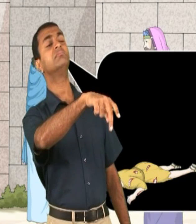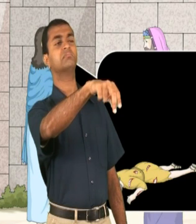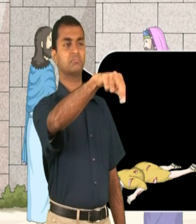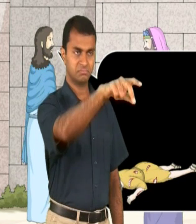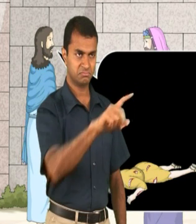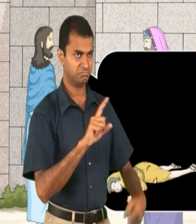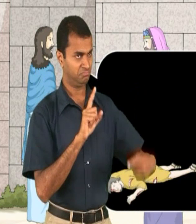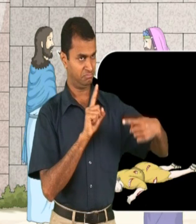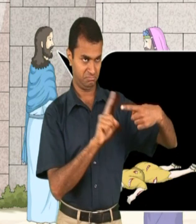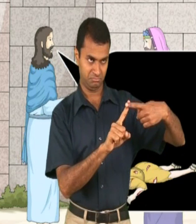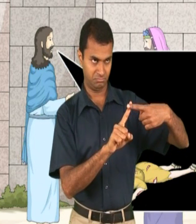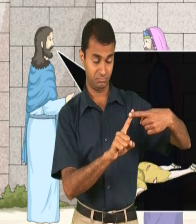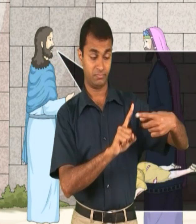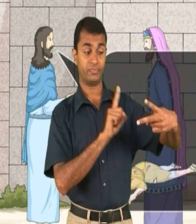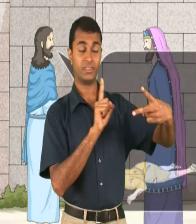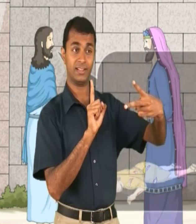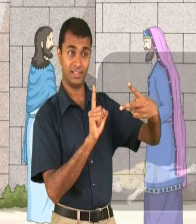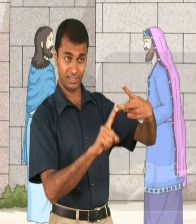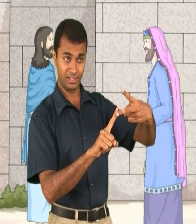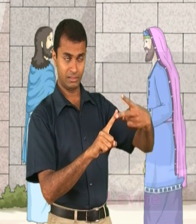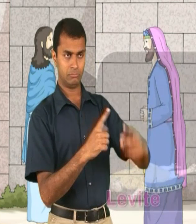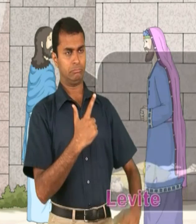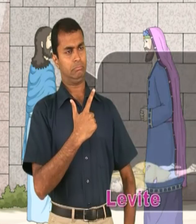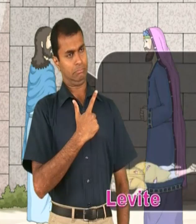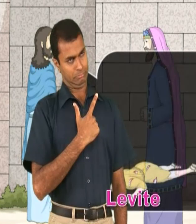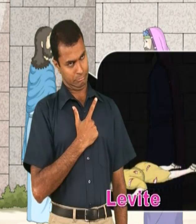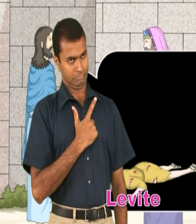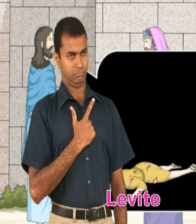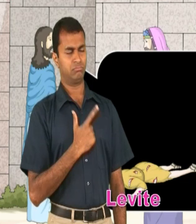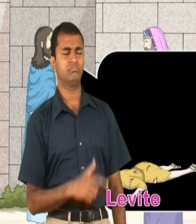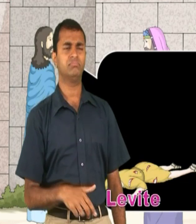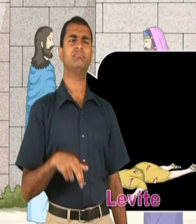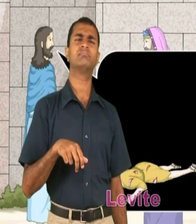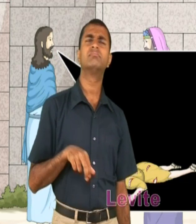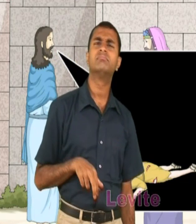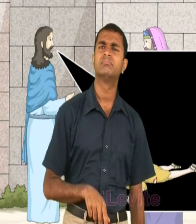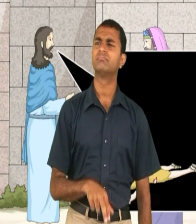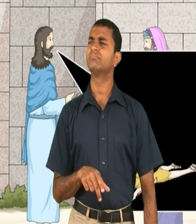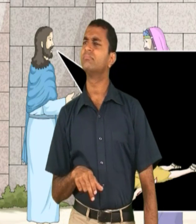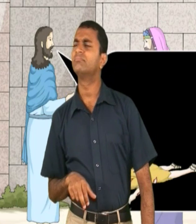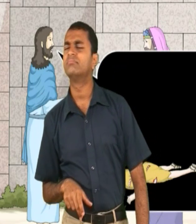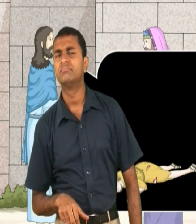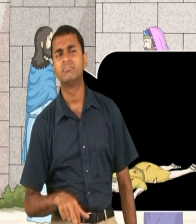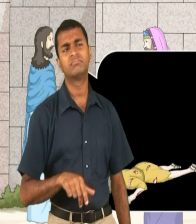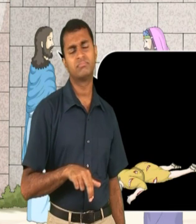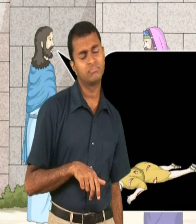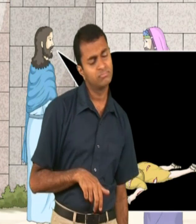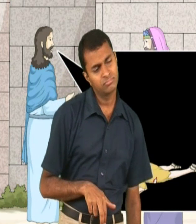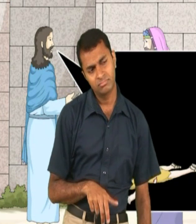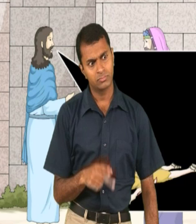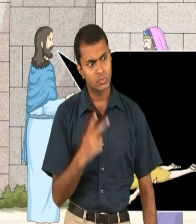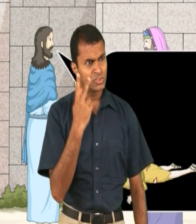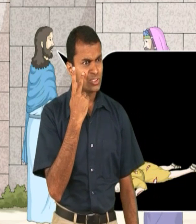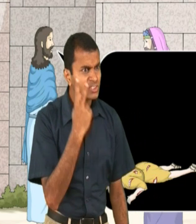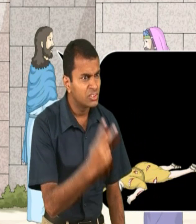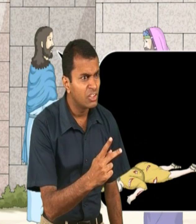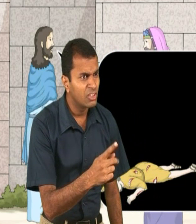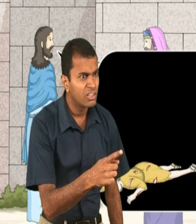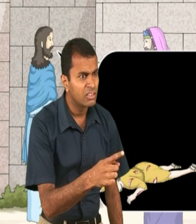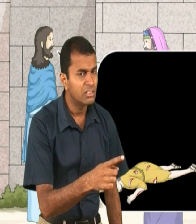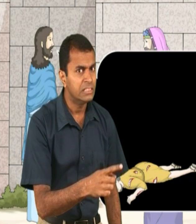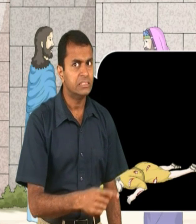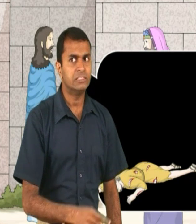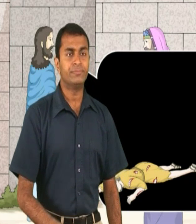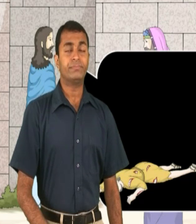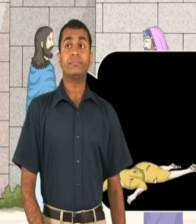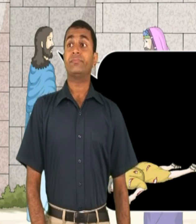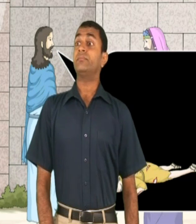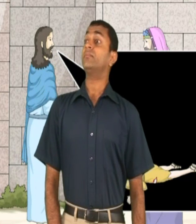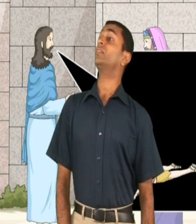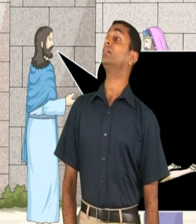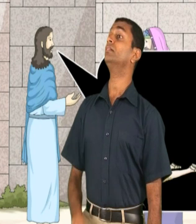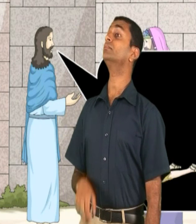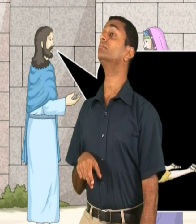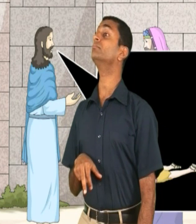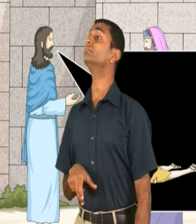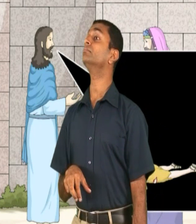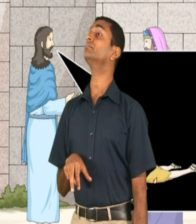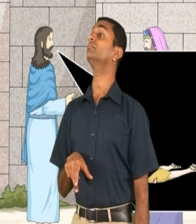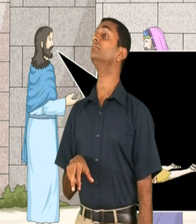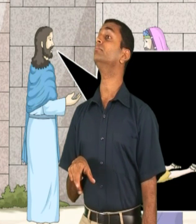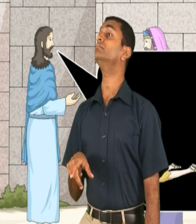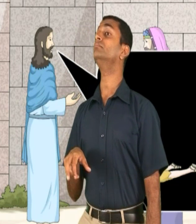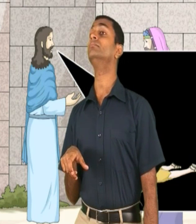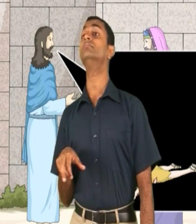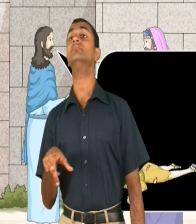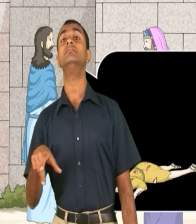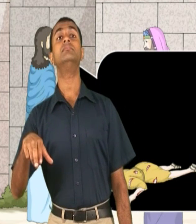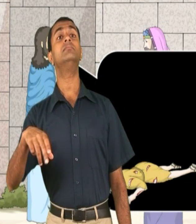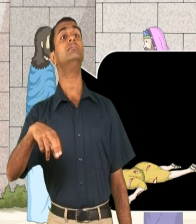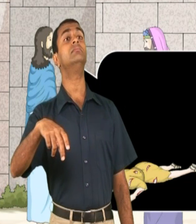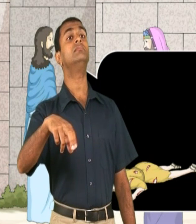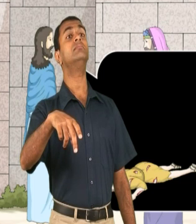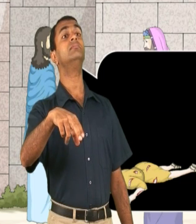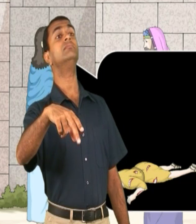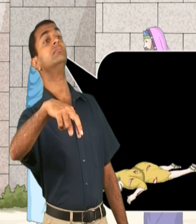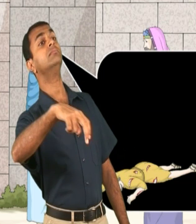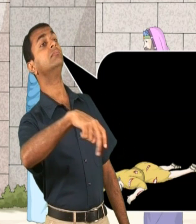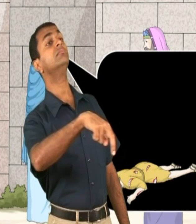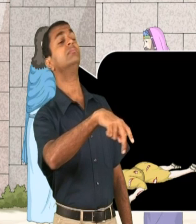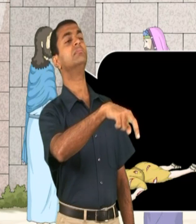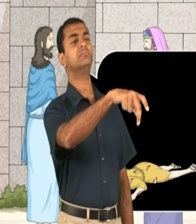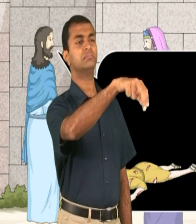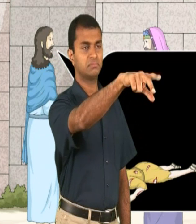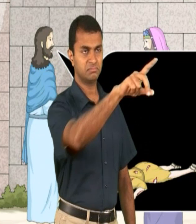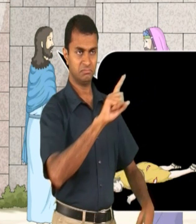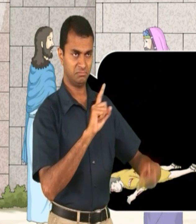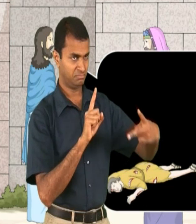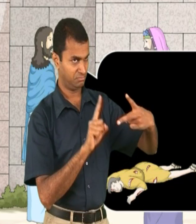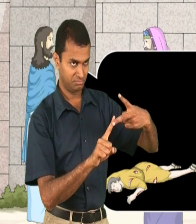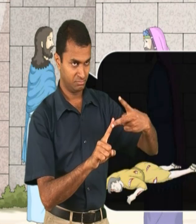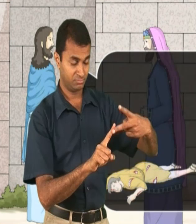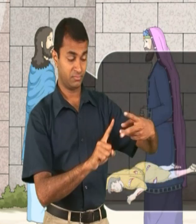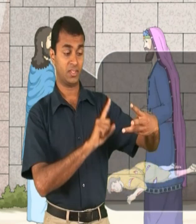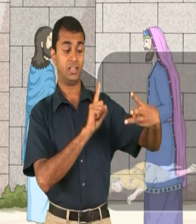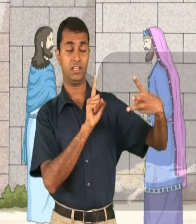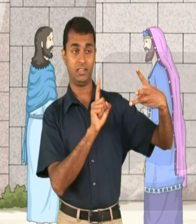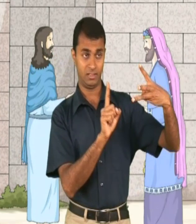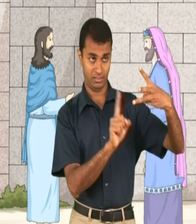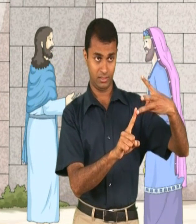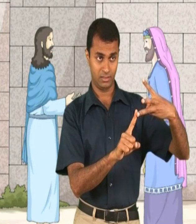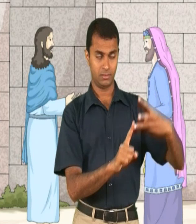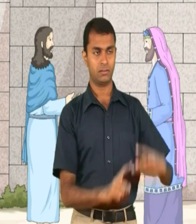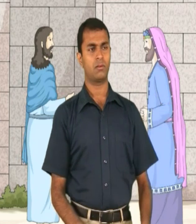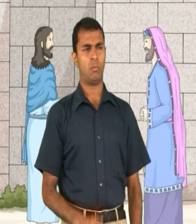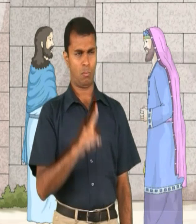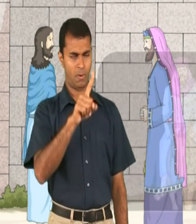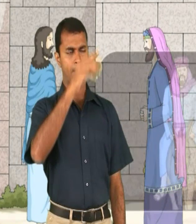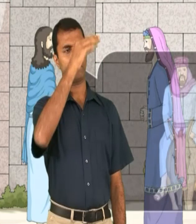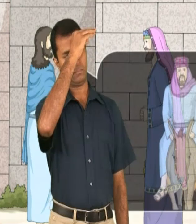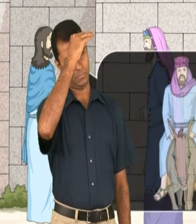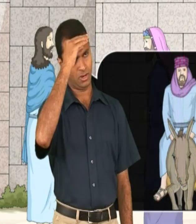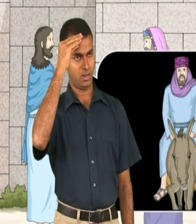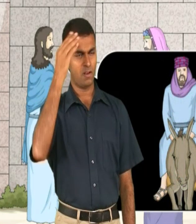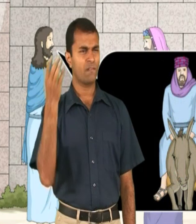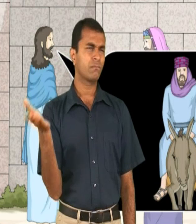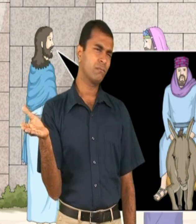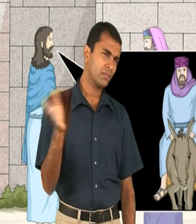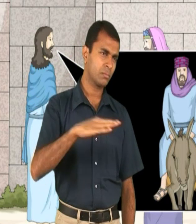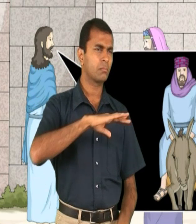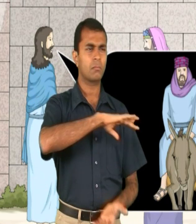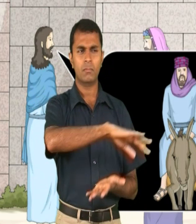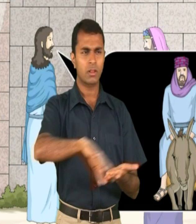So too, when a Levite came to that spot and saw him, he passed by on the other side.